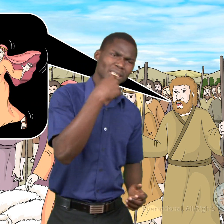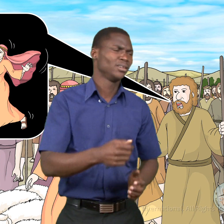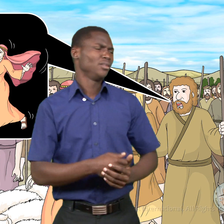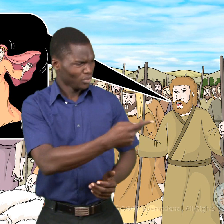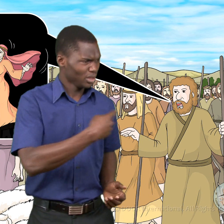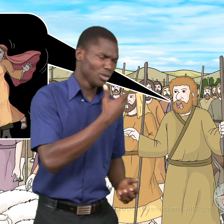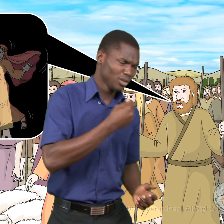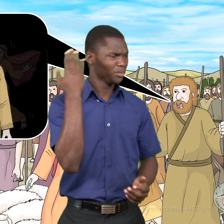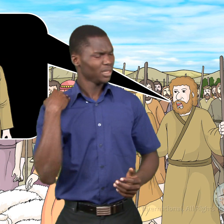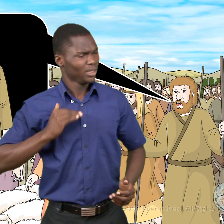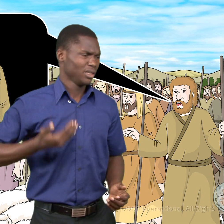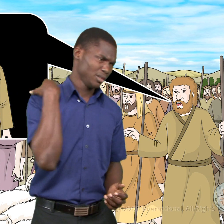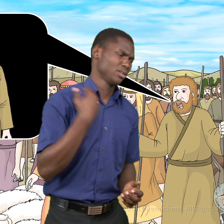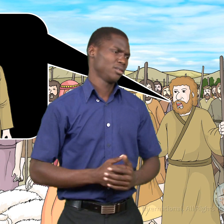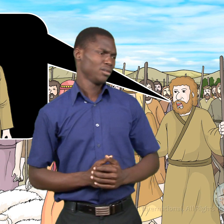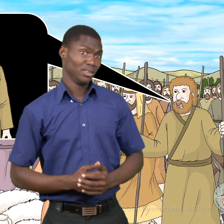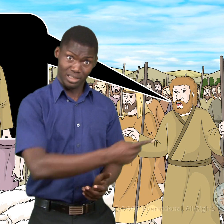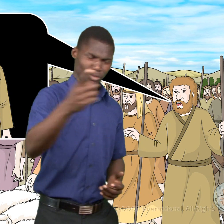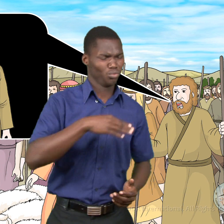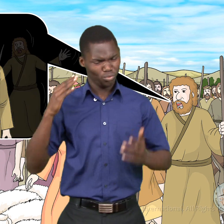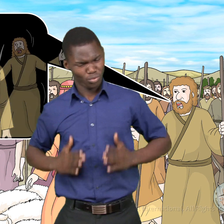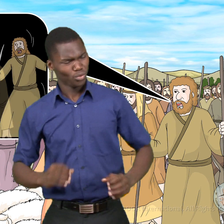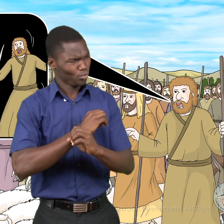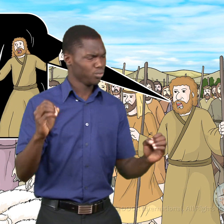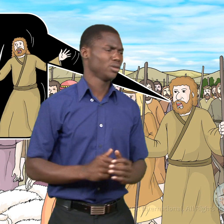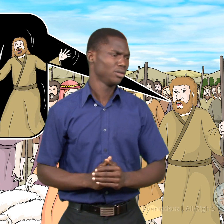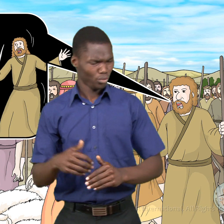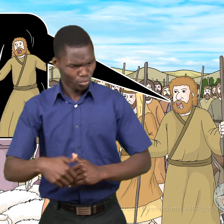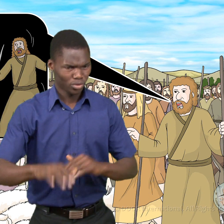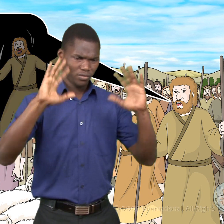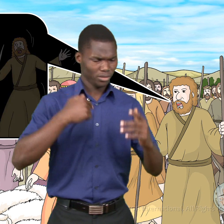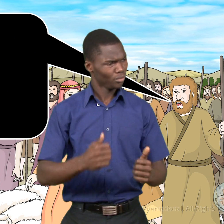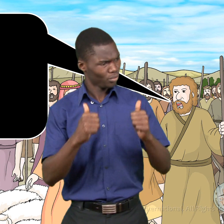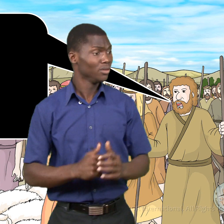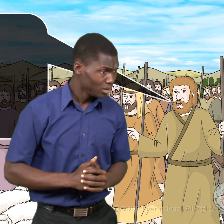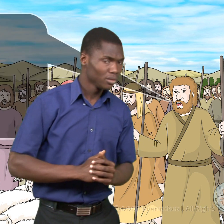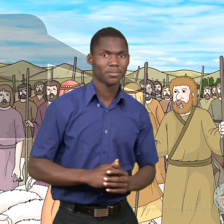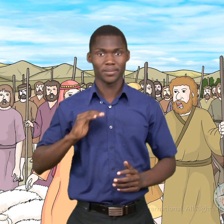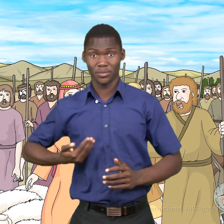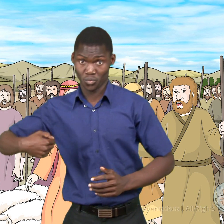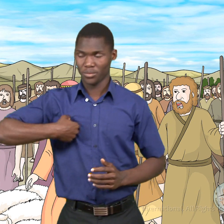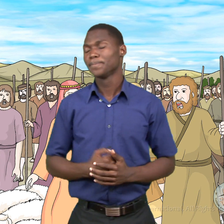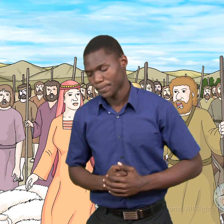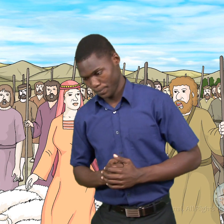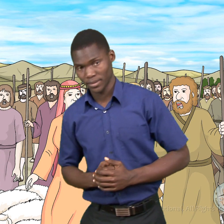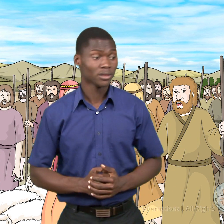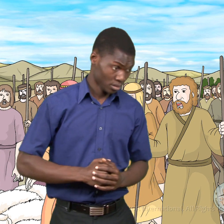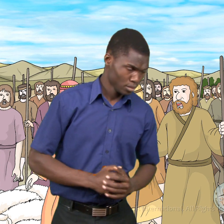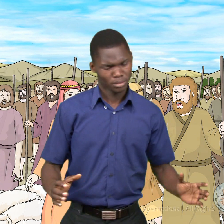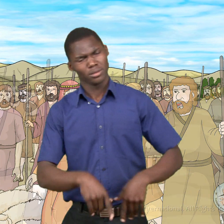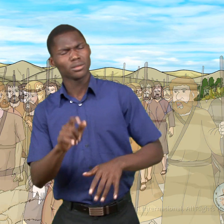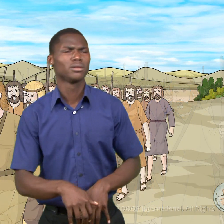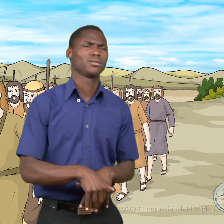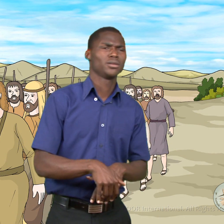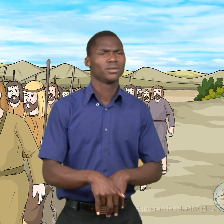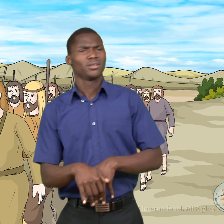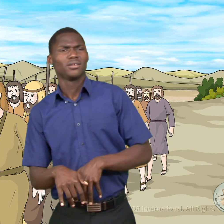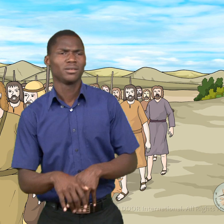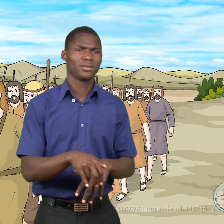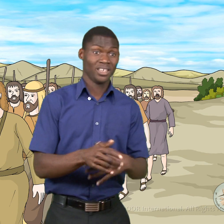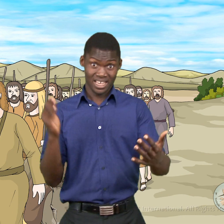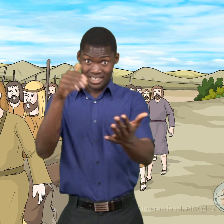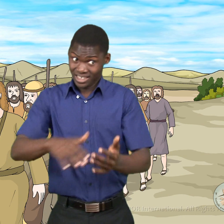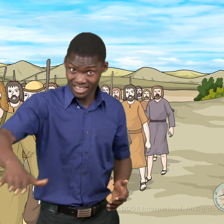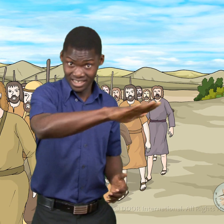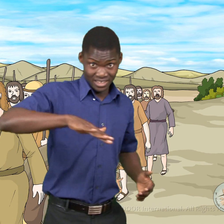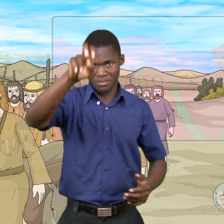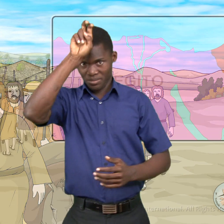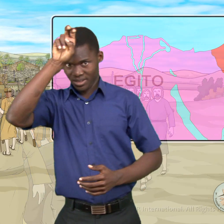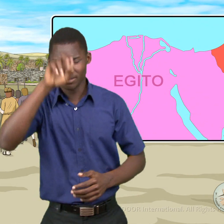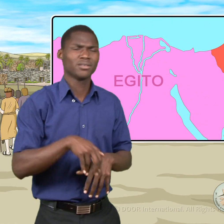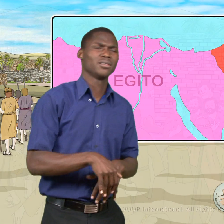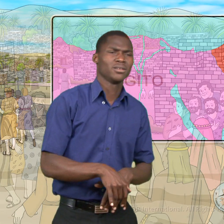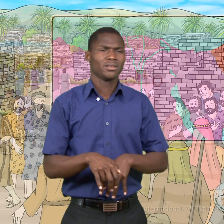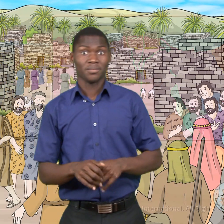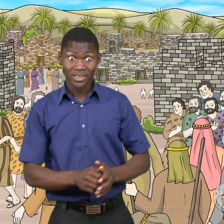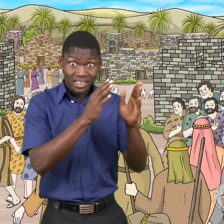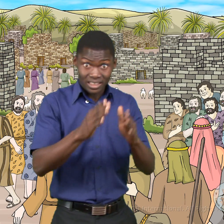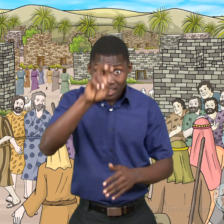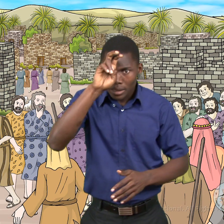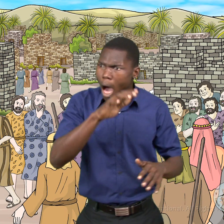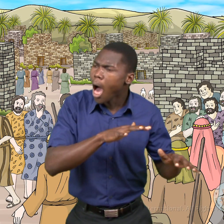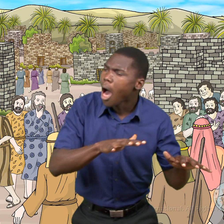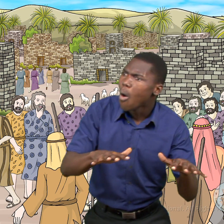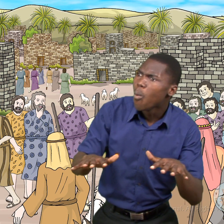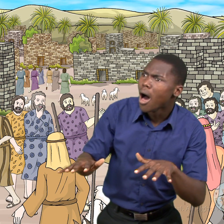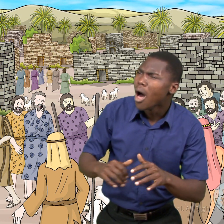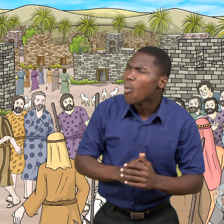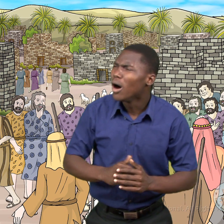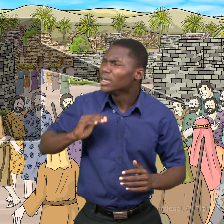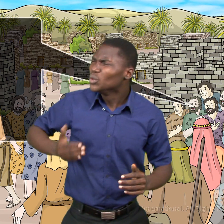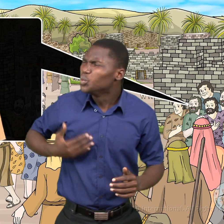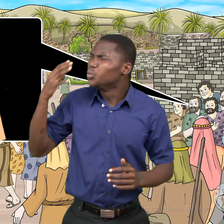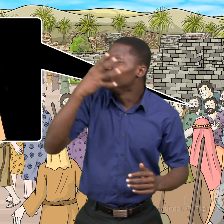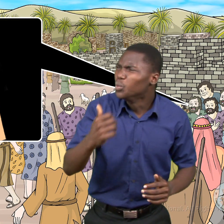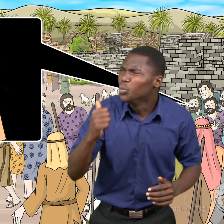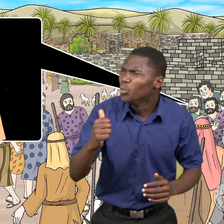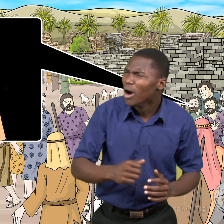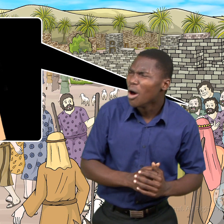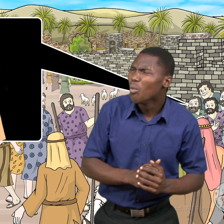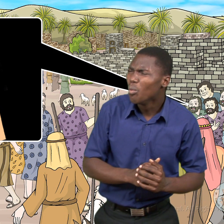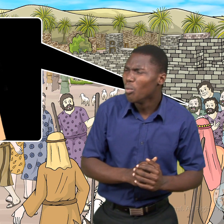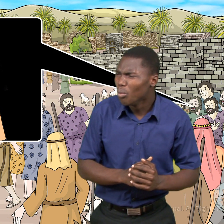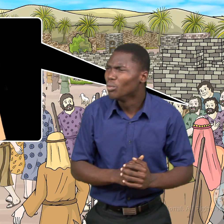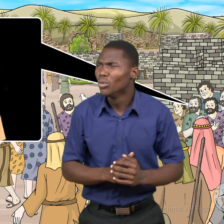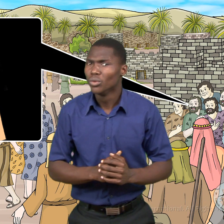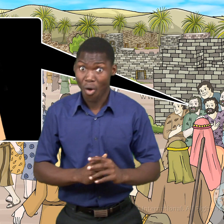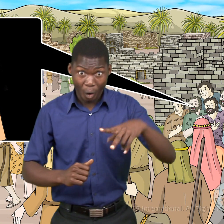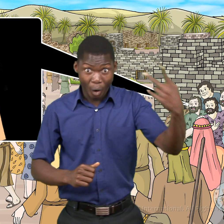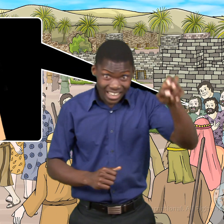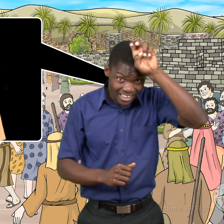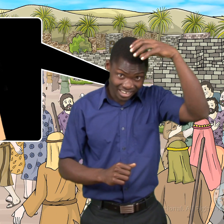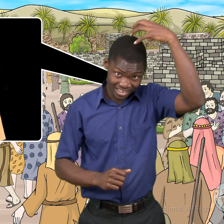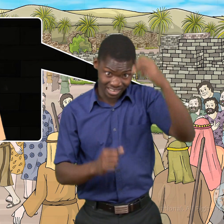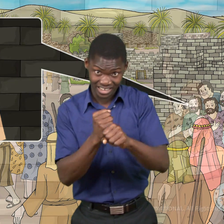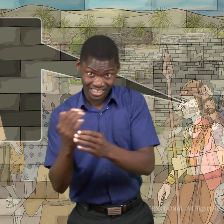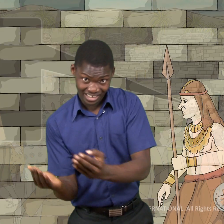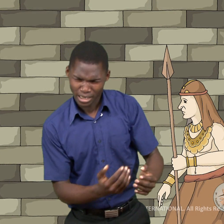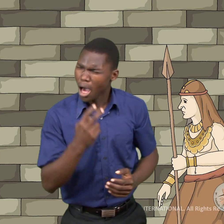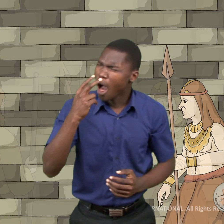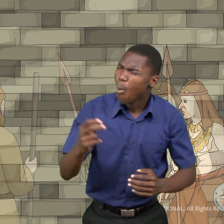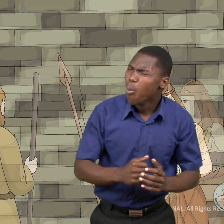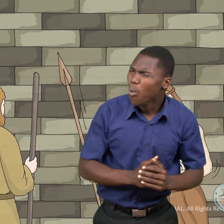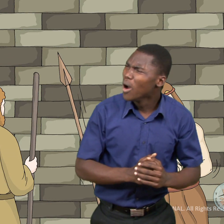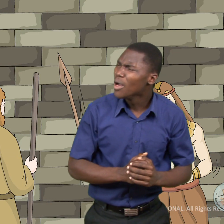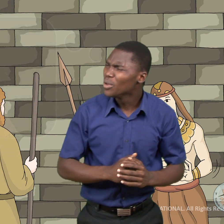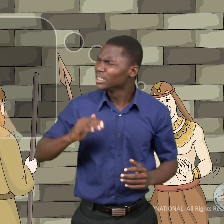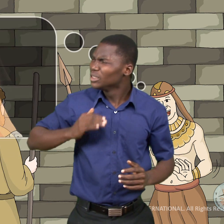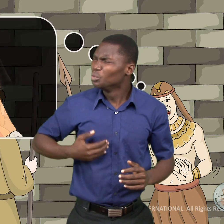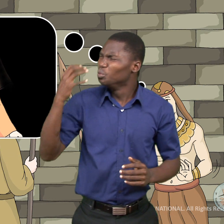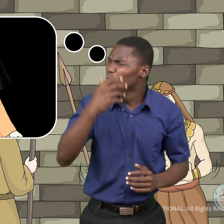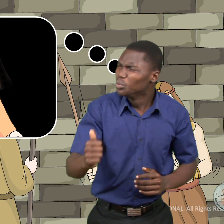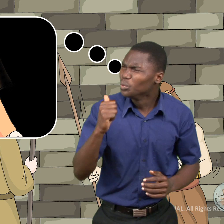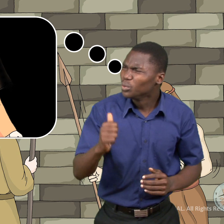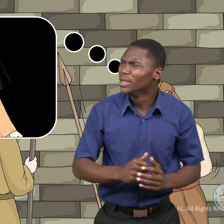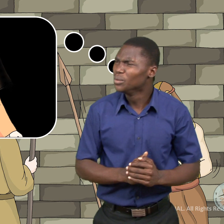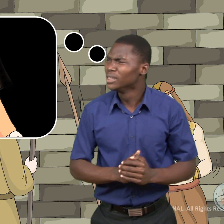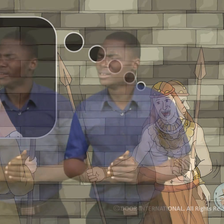Please say you are my sister, so that I will be treated well for your sake, and on account of you my life will be spared.”